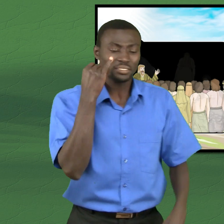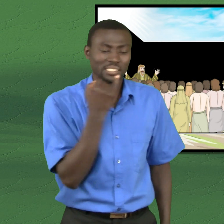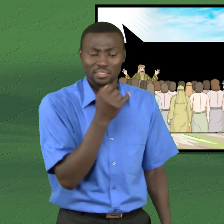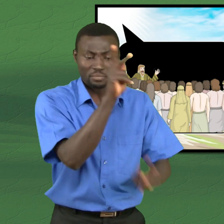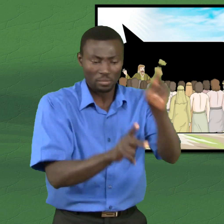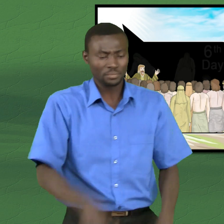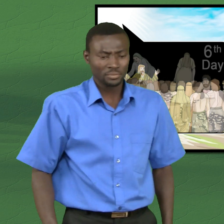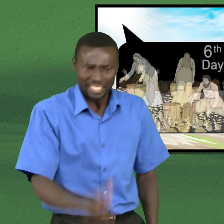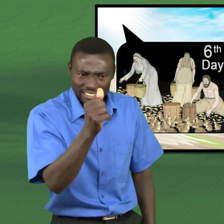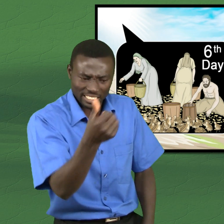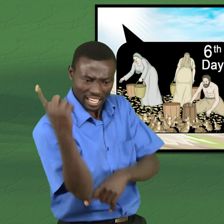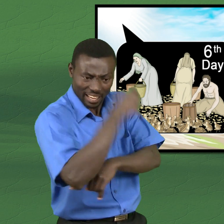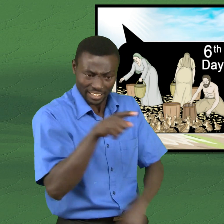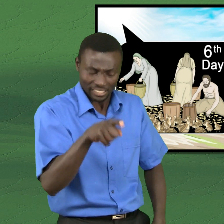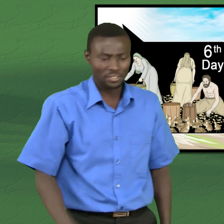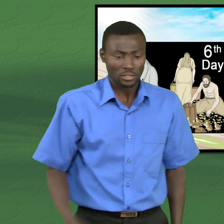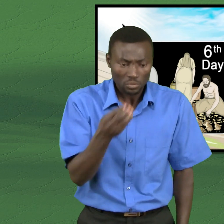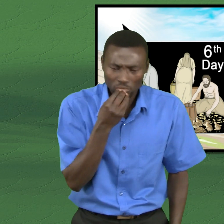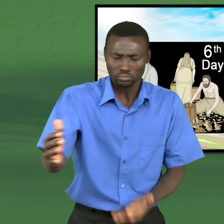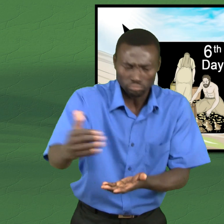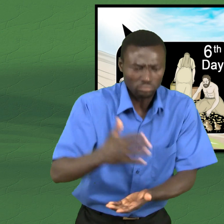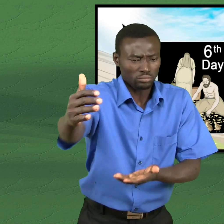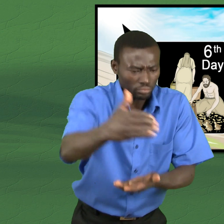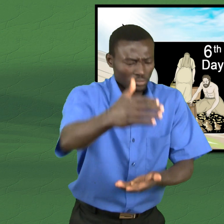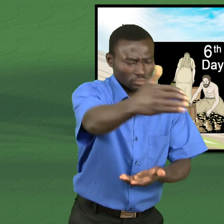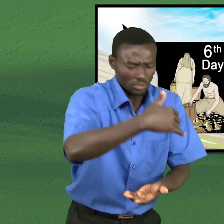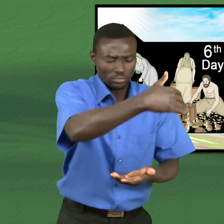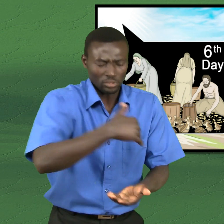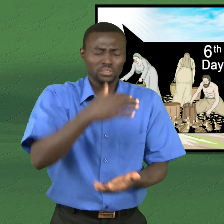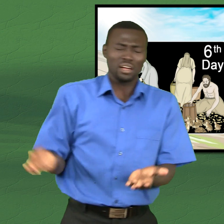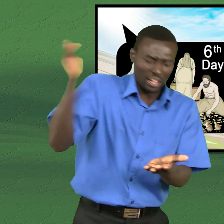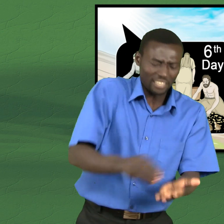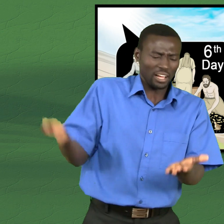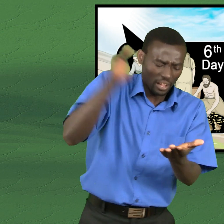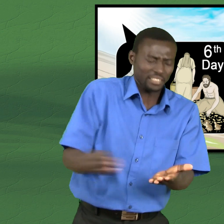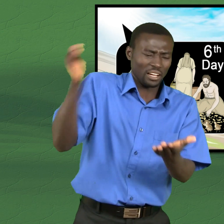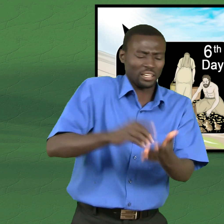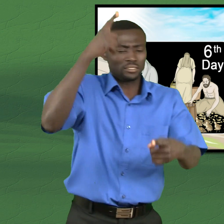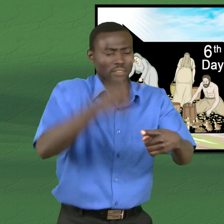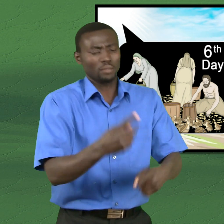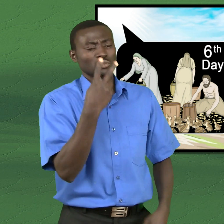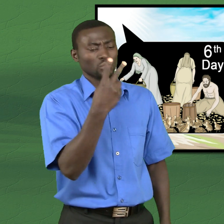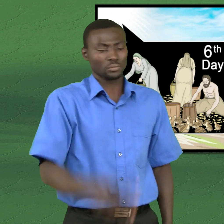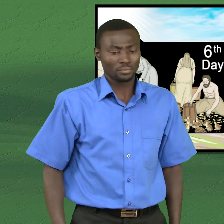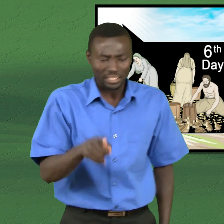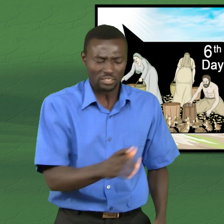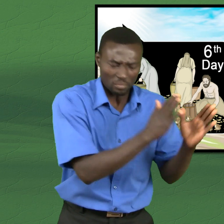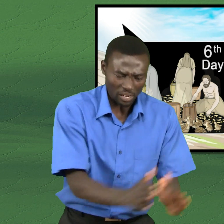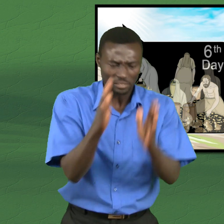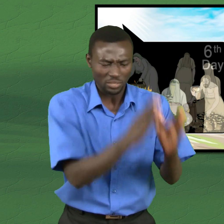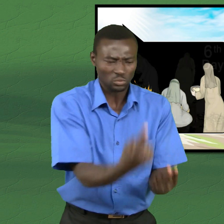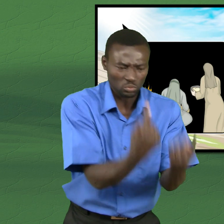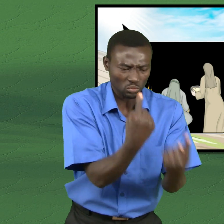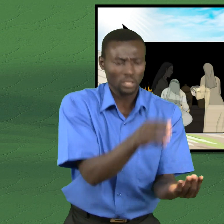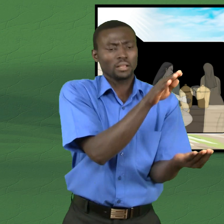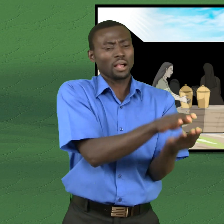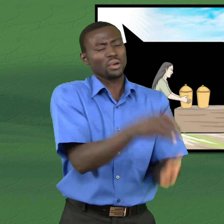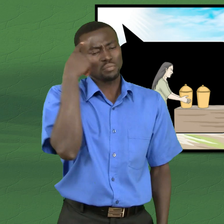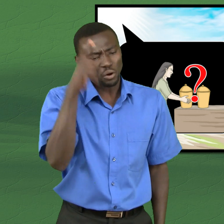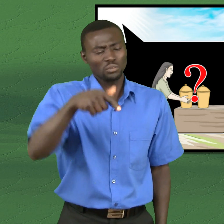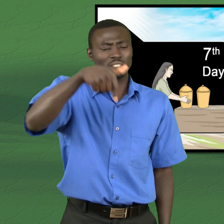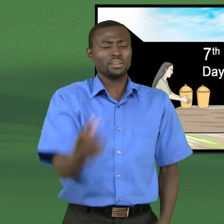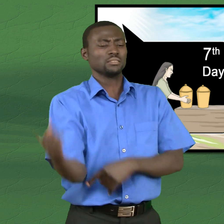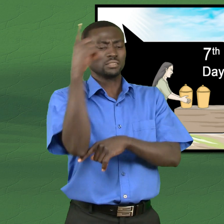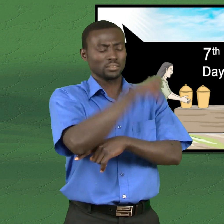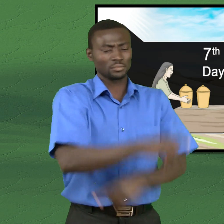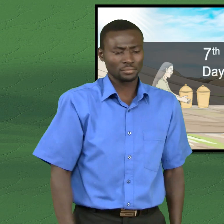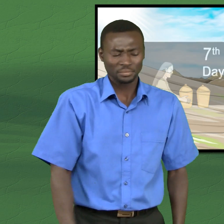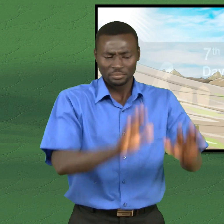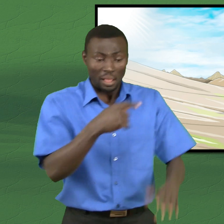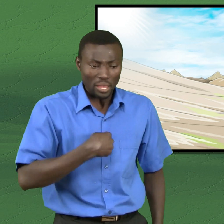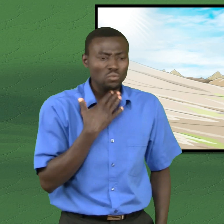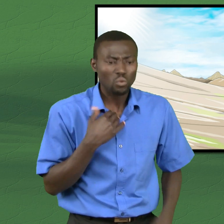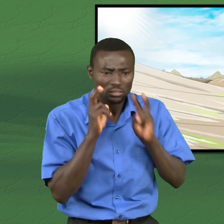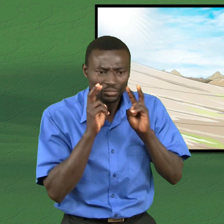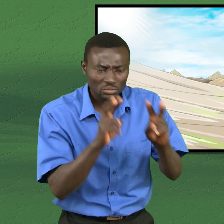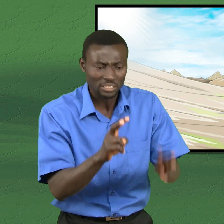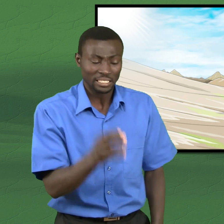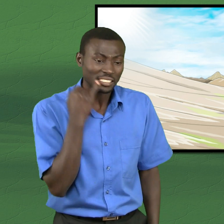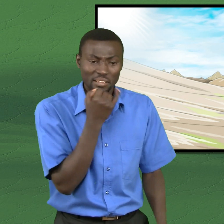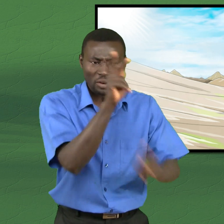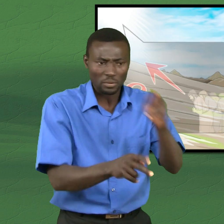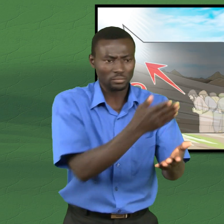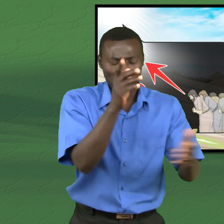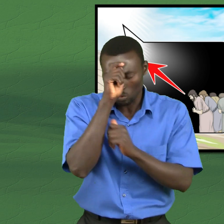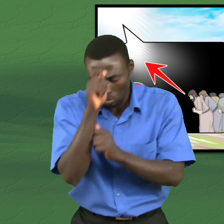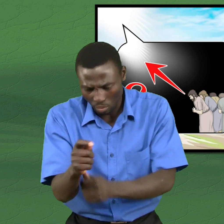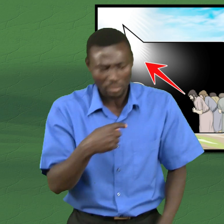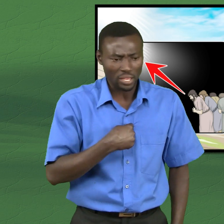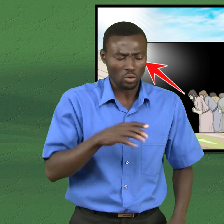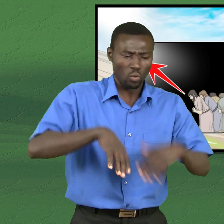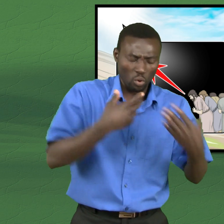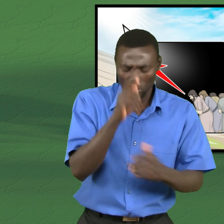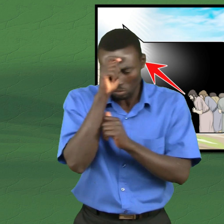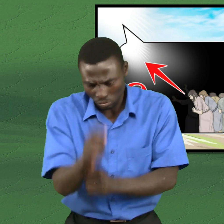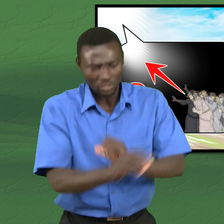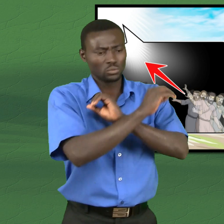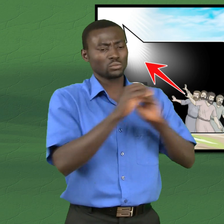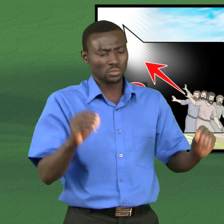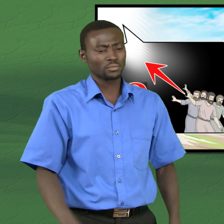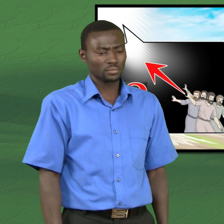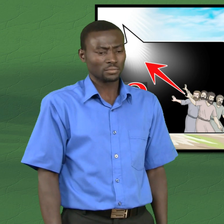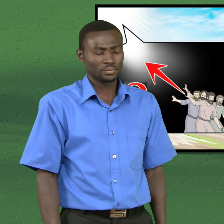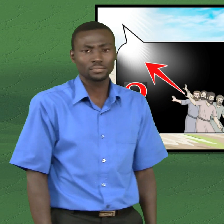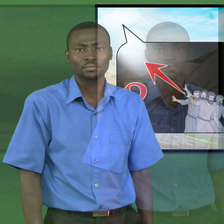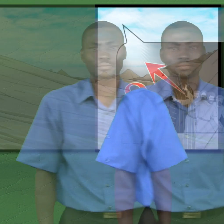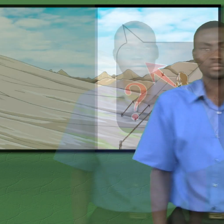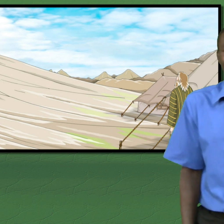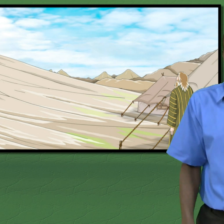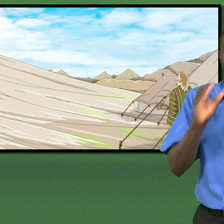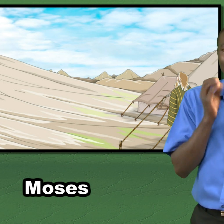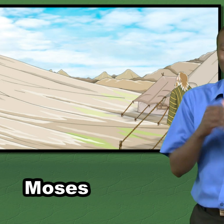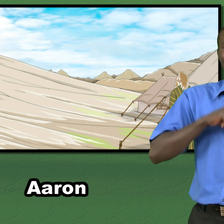Then on the sixth day, when they prepare what they bring in, it will be twice as much as they gather on the other days.”